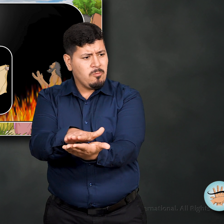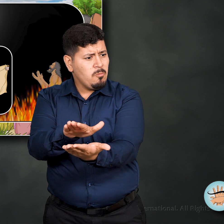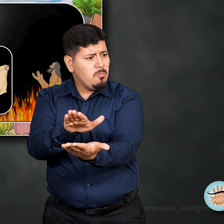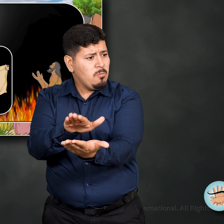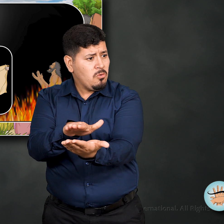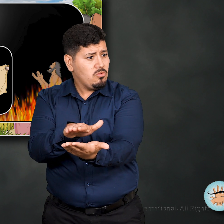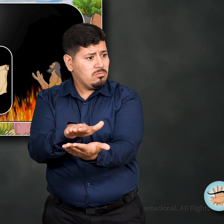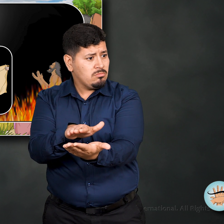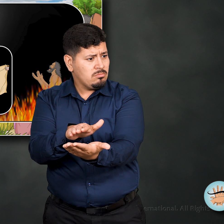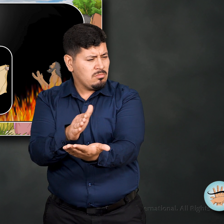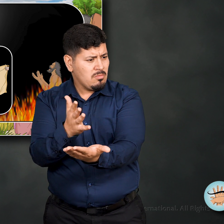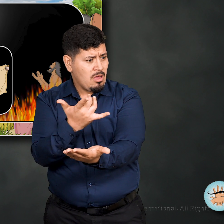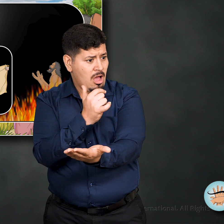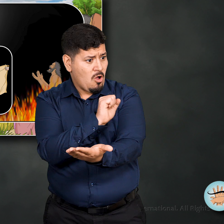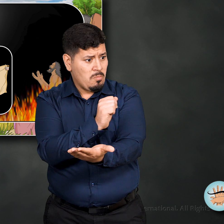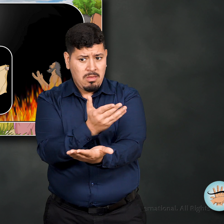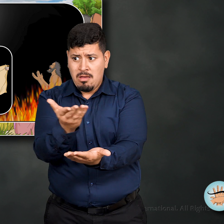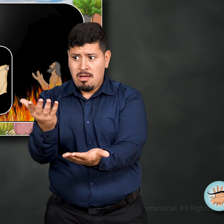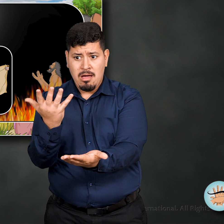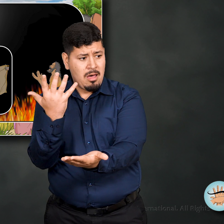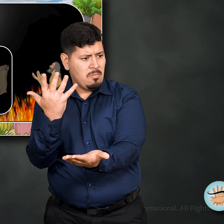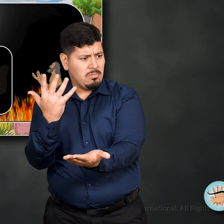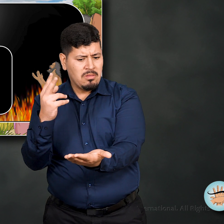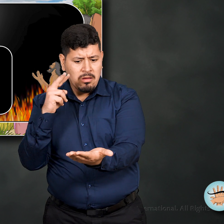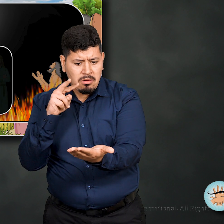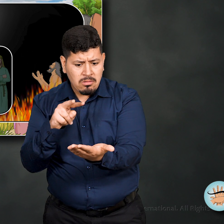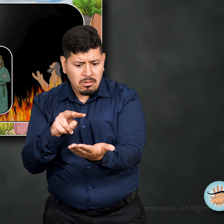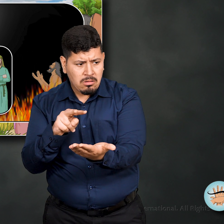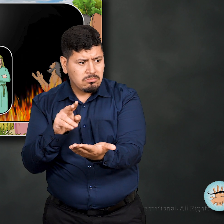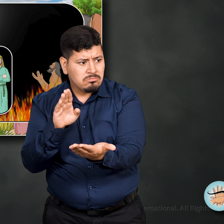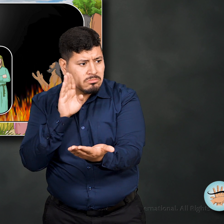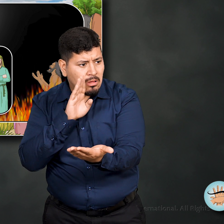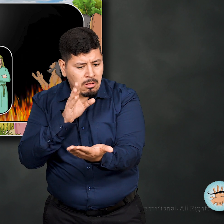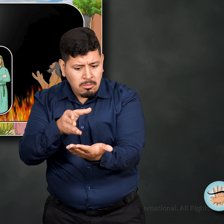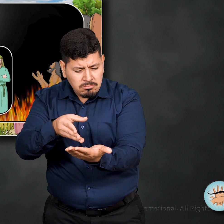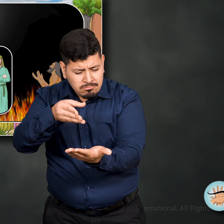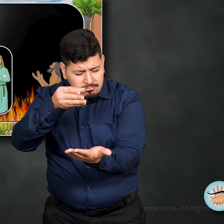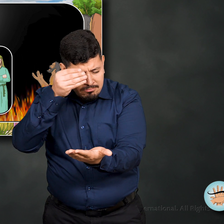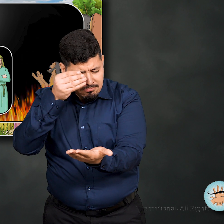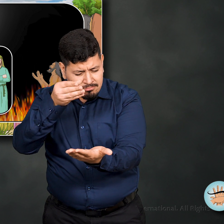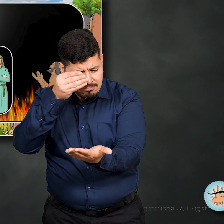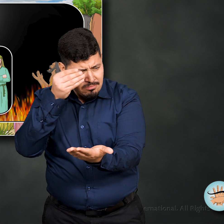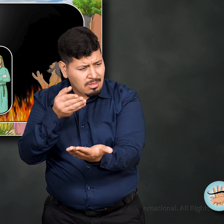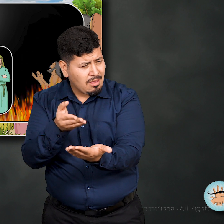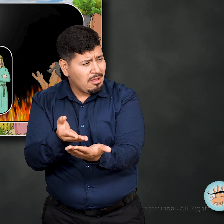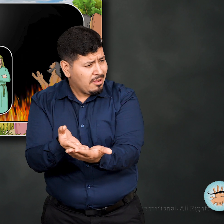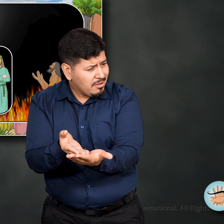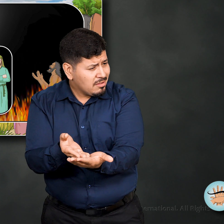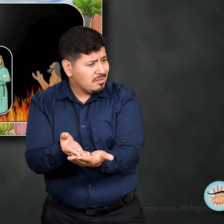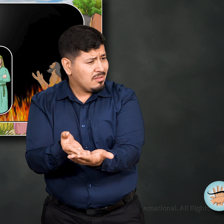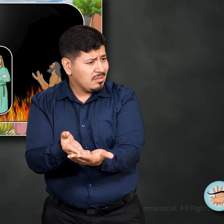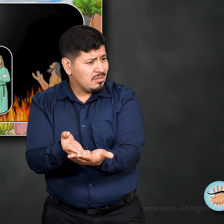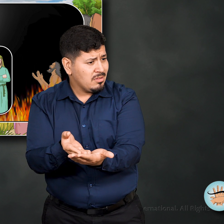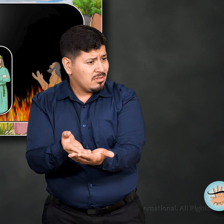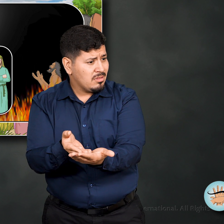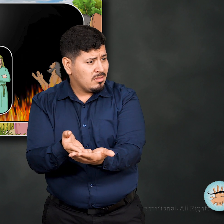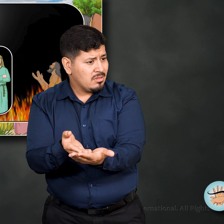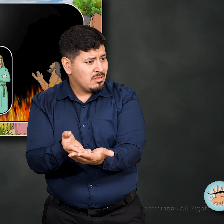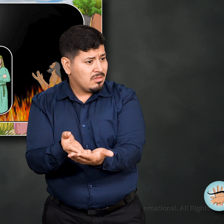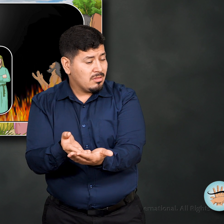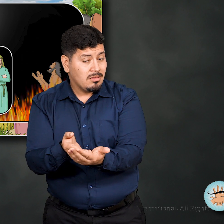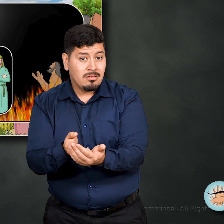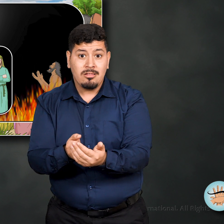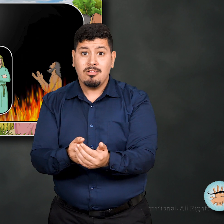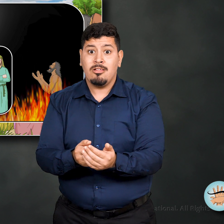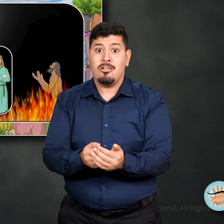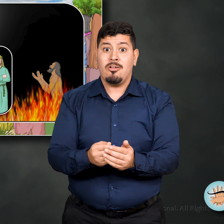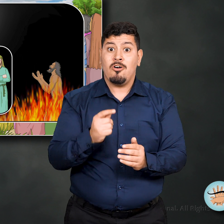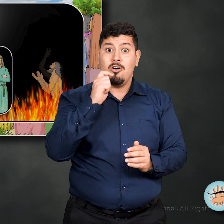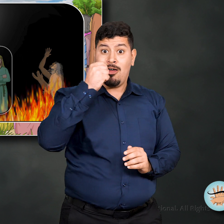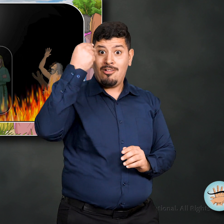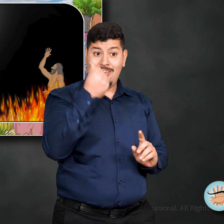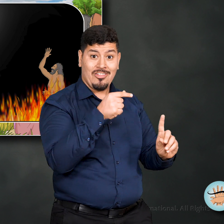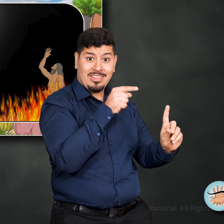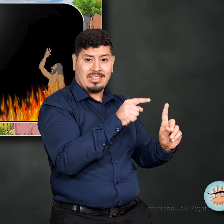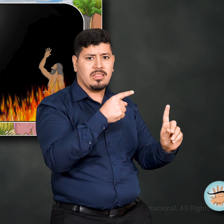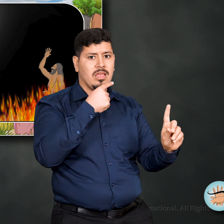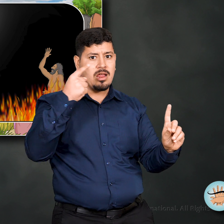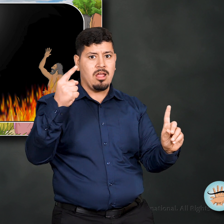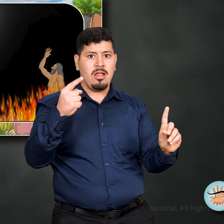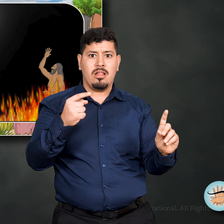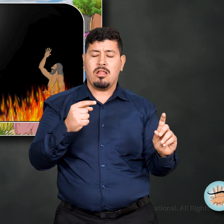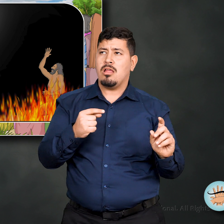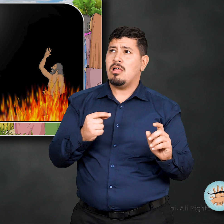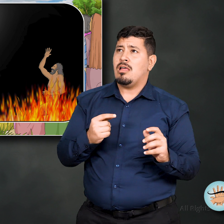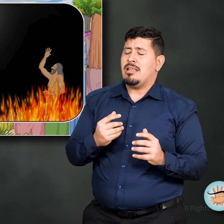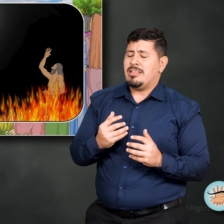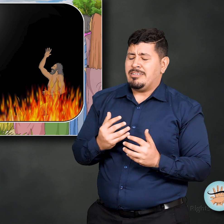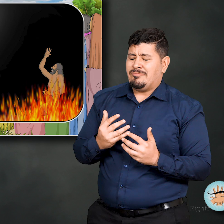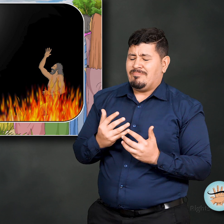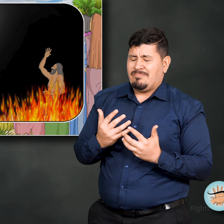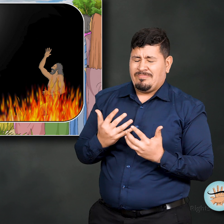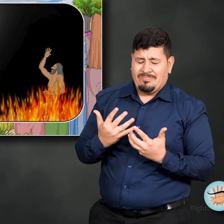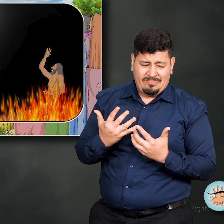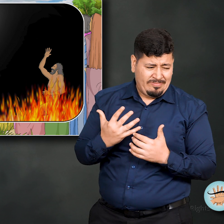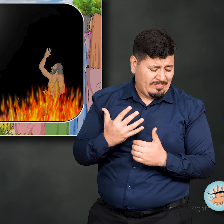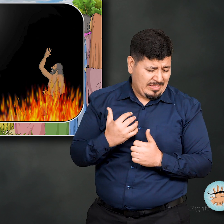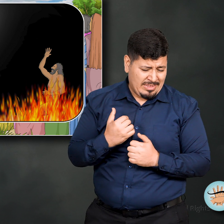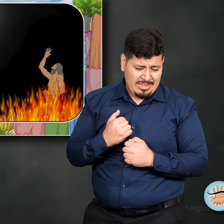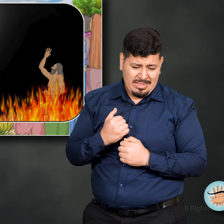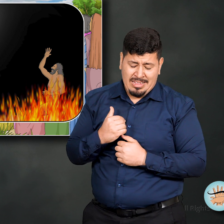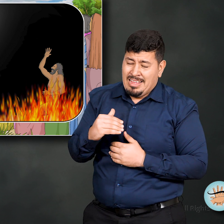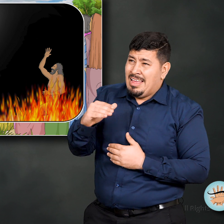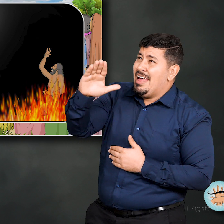let your brothers listen to them.’